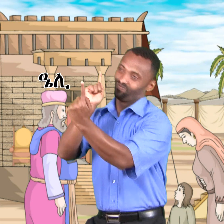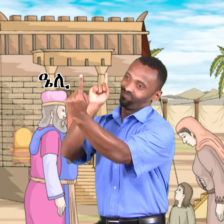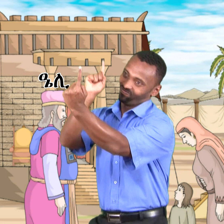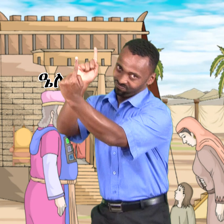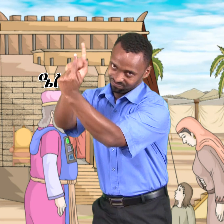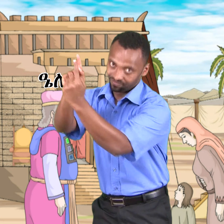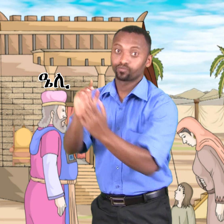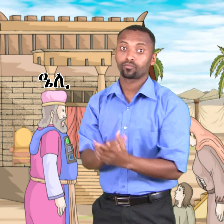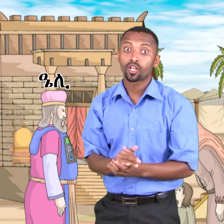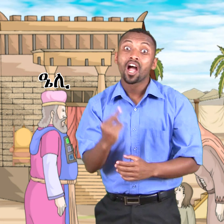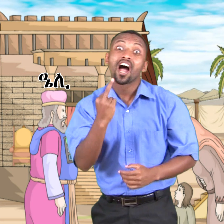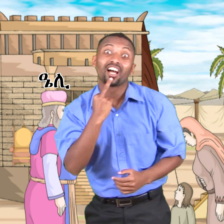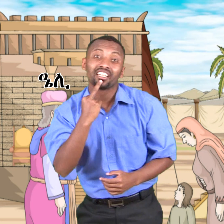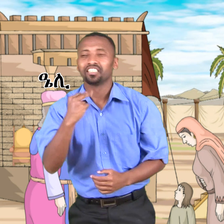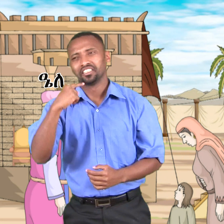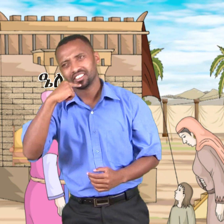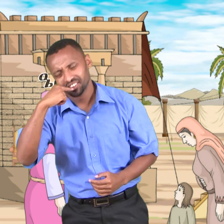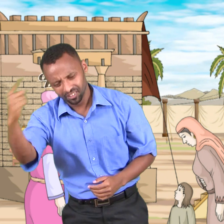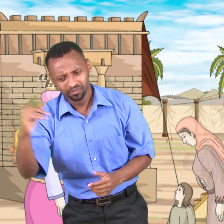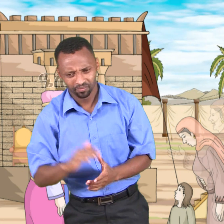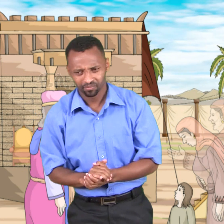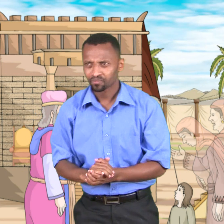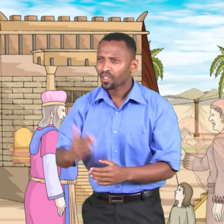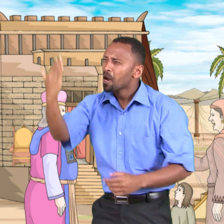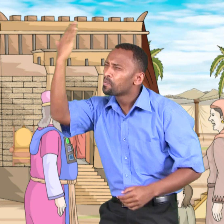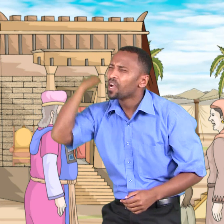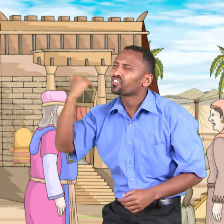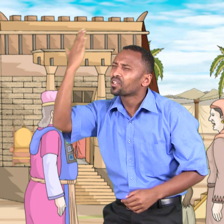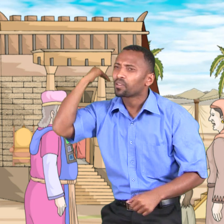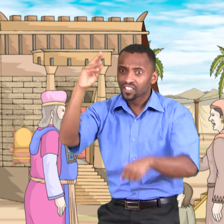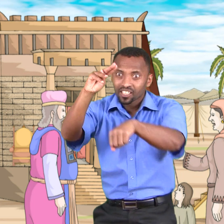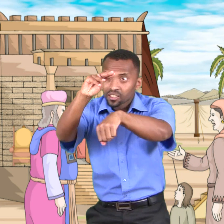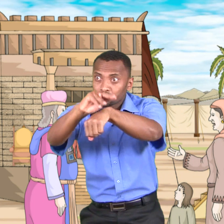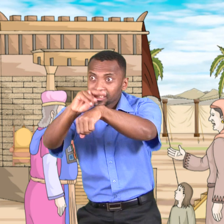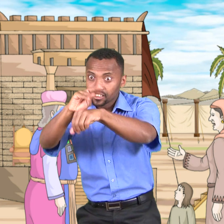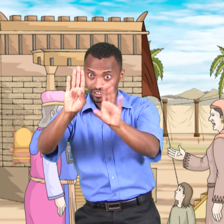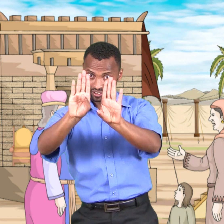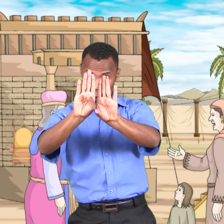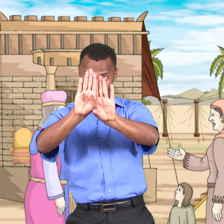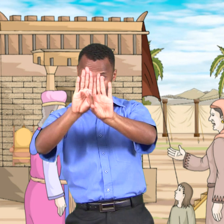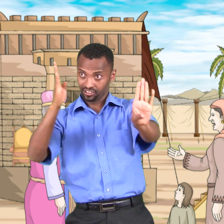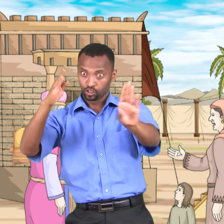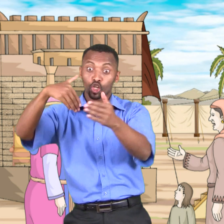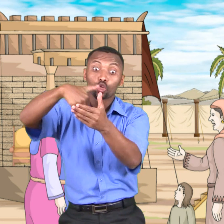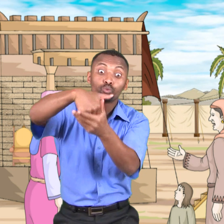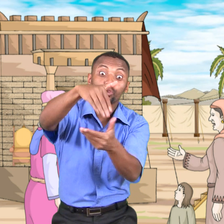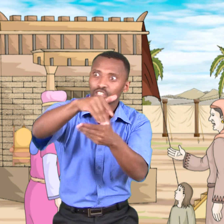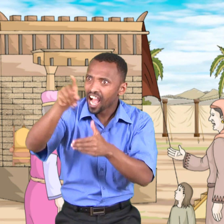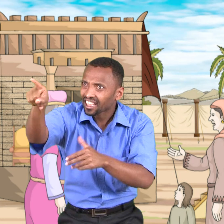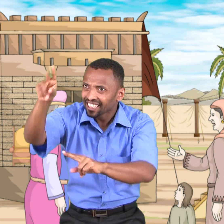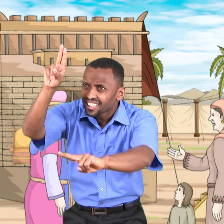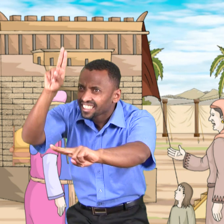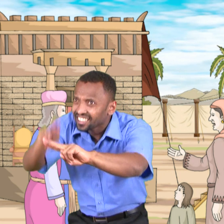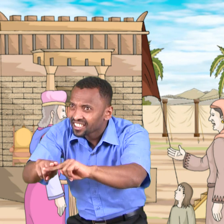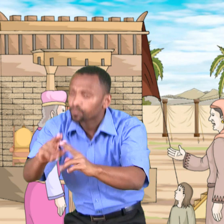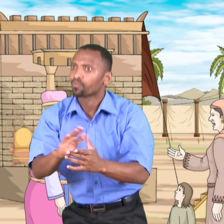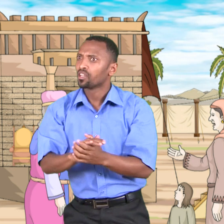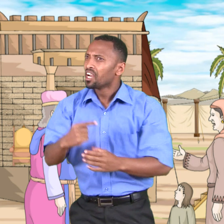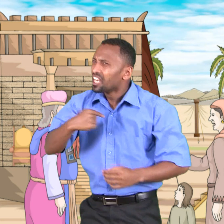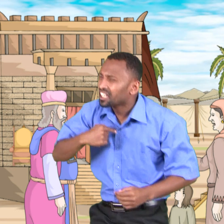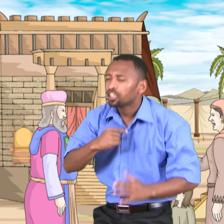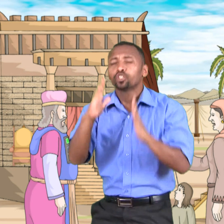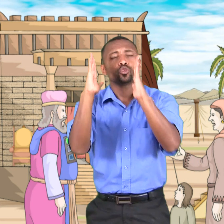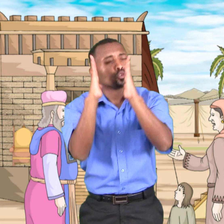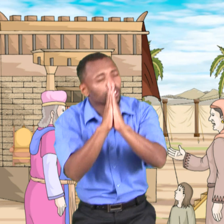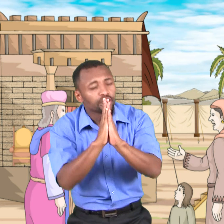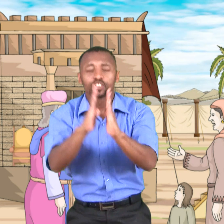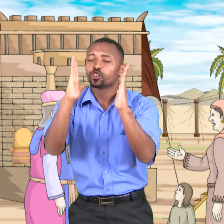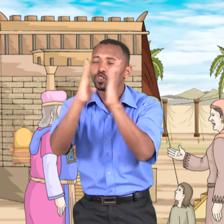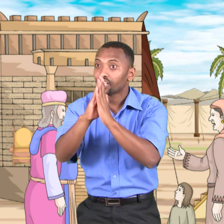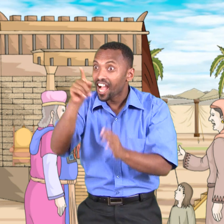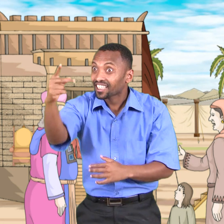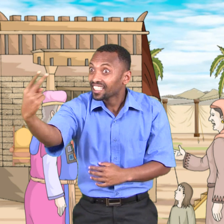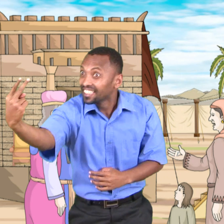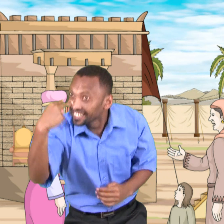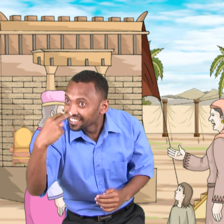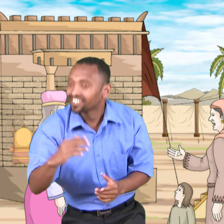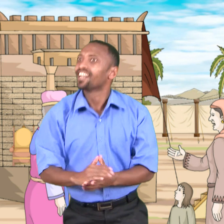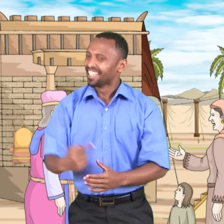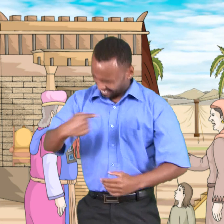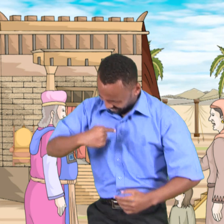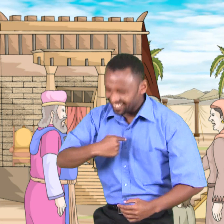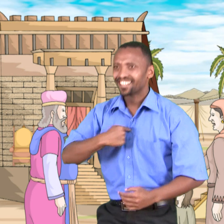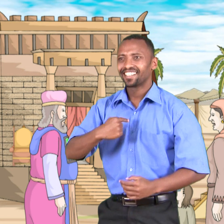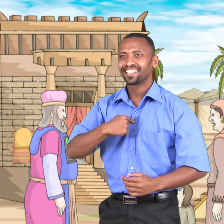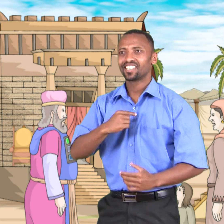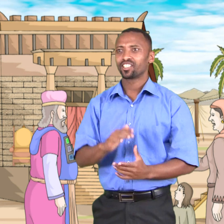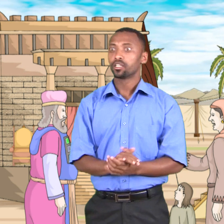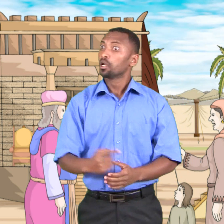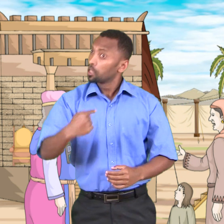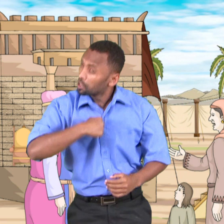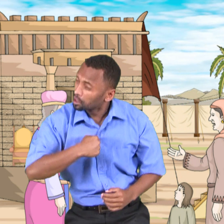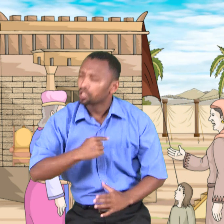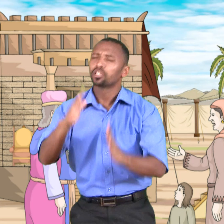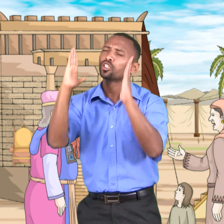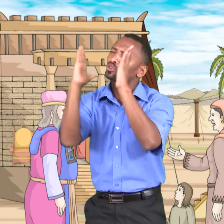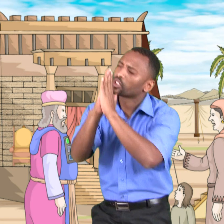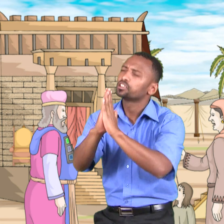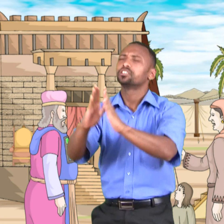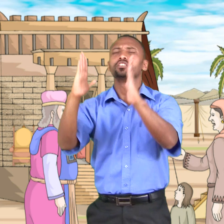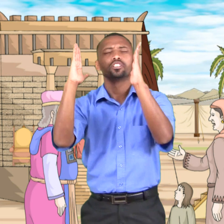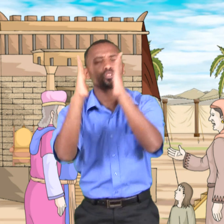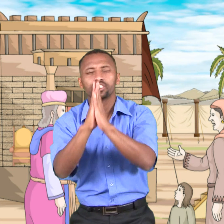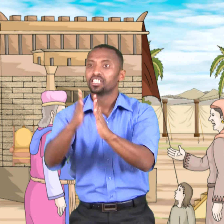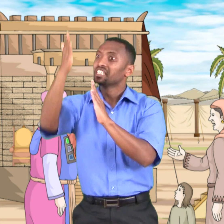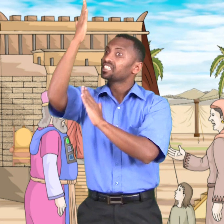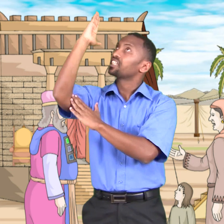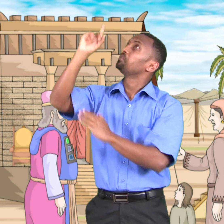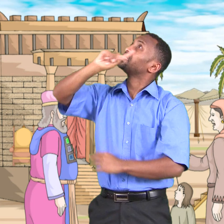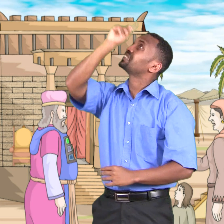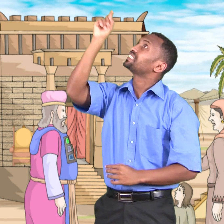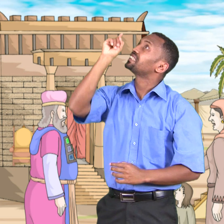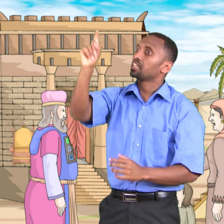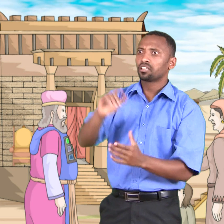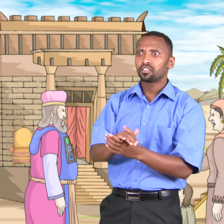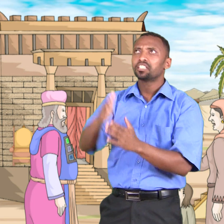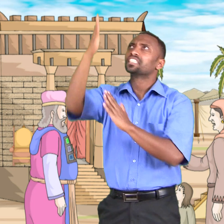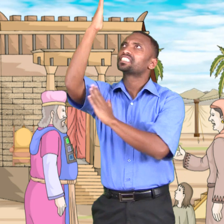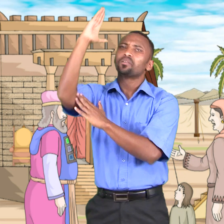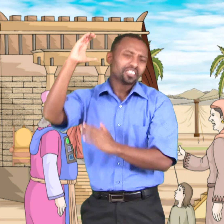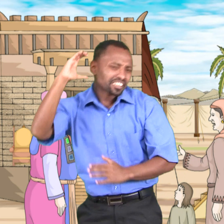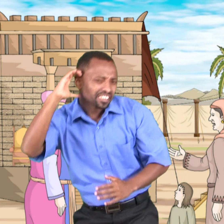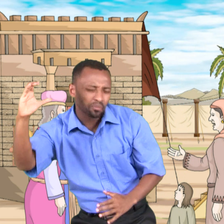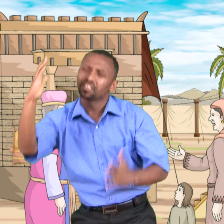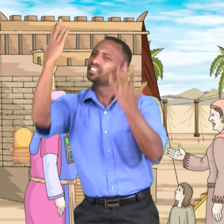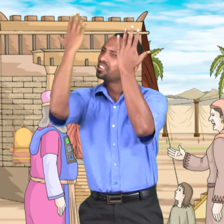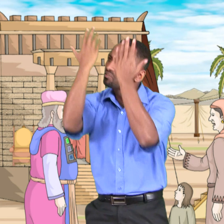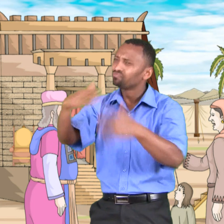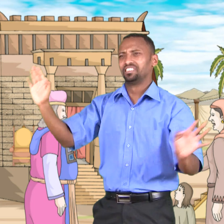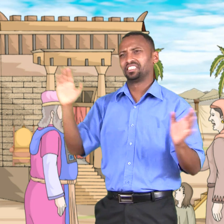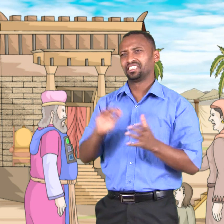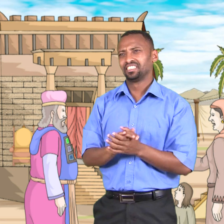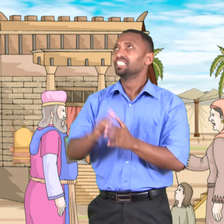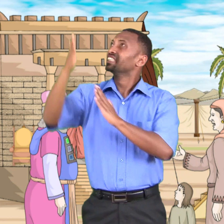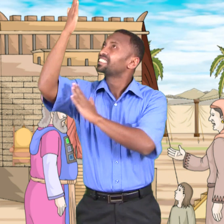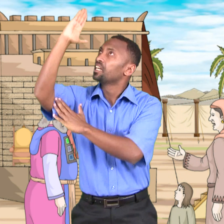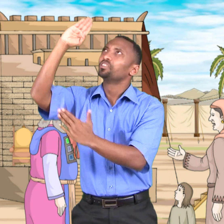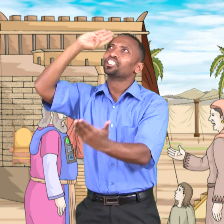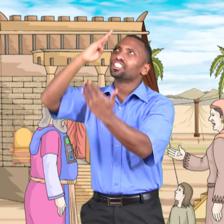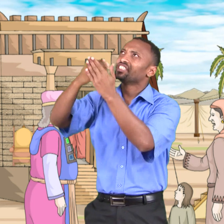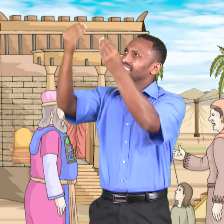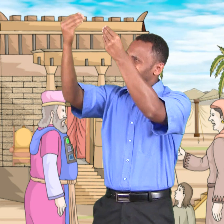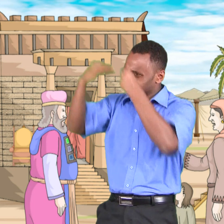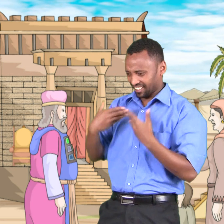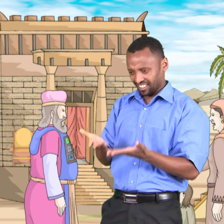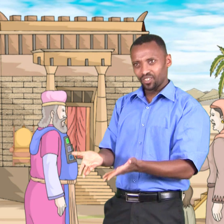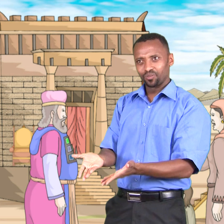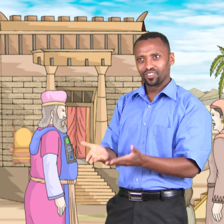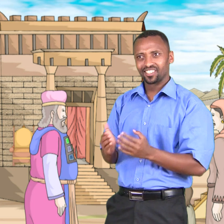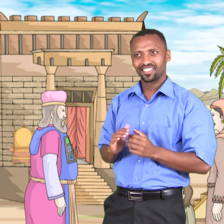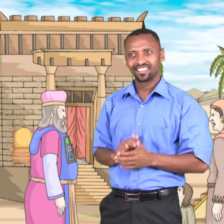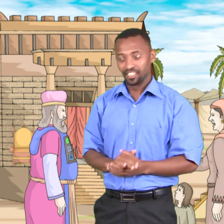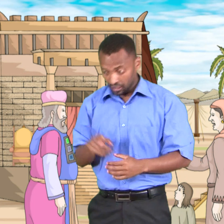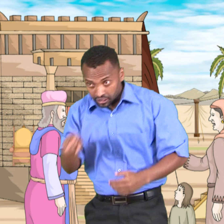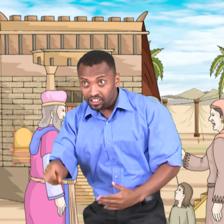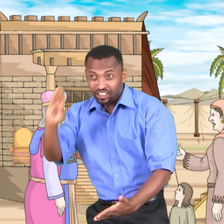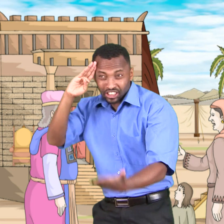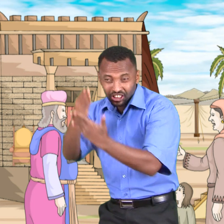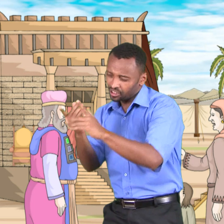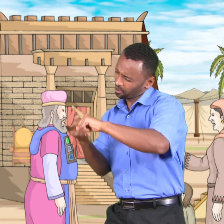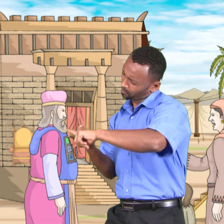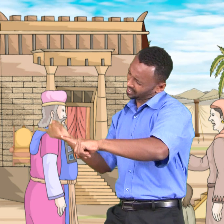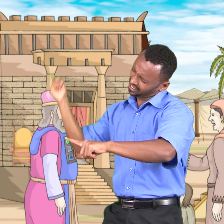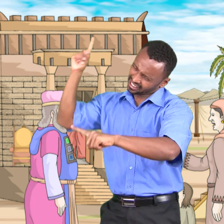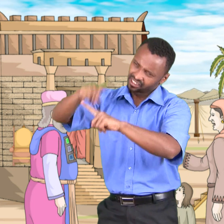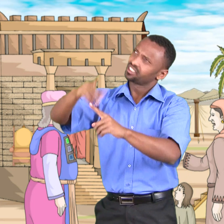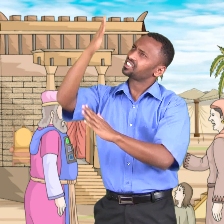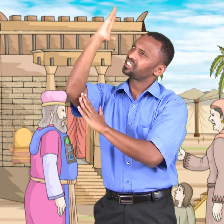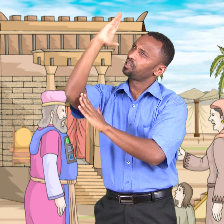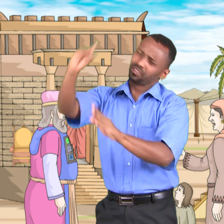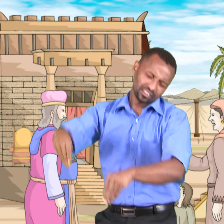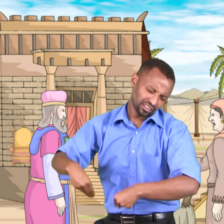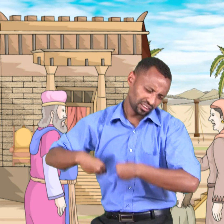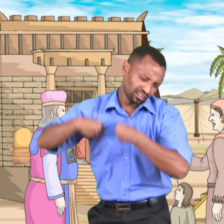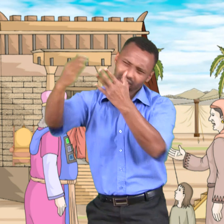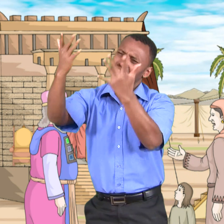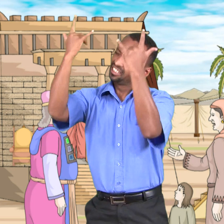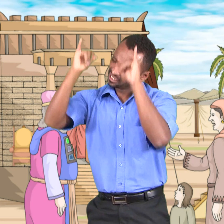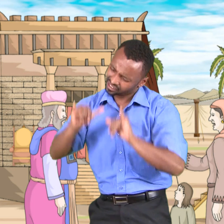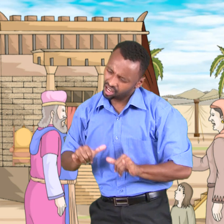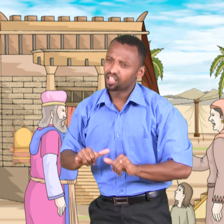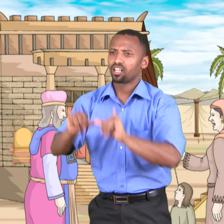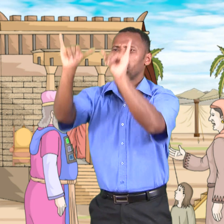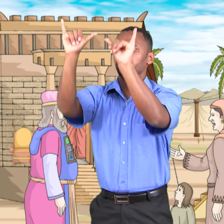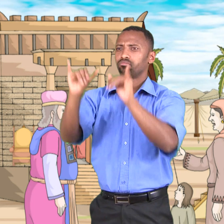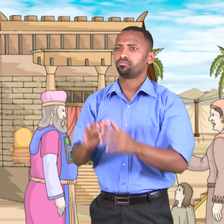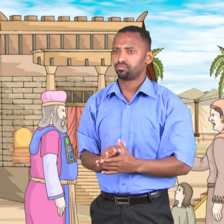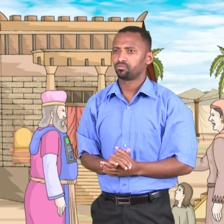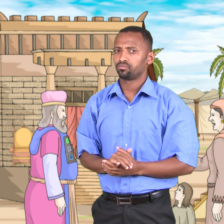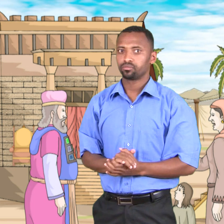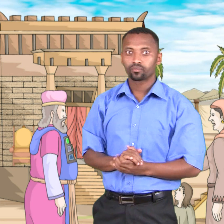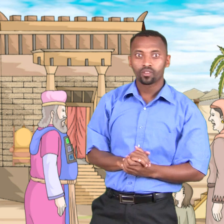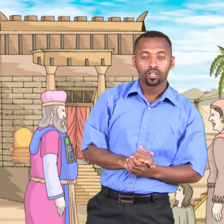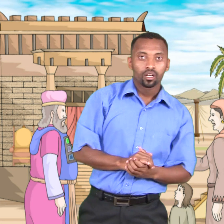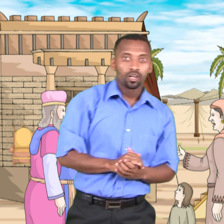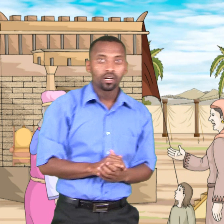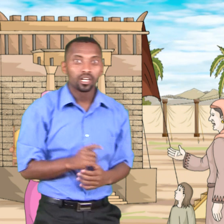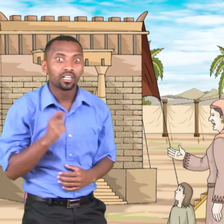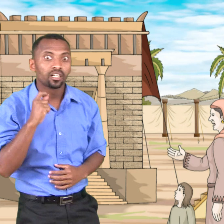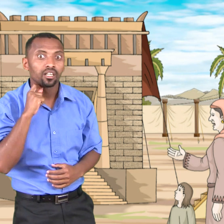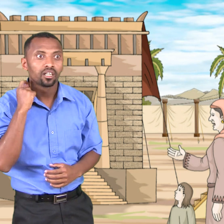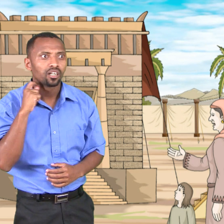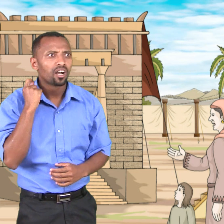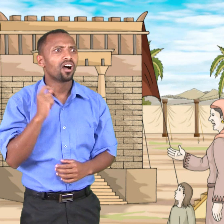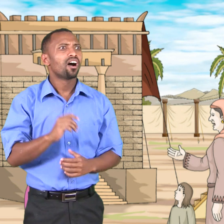I prayed for this boy, and since the LORD has granted me what I asked of Him, I now dedicate the boy to the LORD. For as long as he lives, he is dedicated to the LORD.” So they worshiped the LORD there.